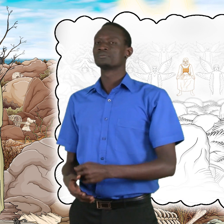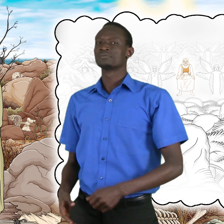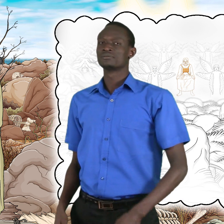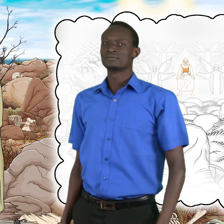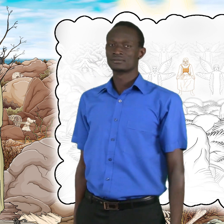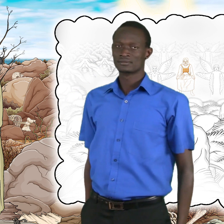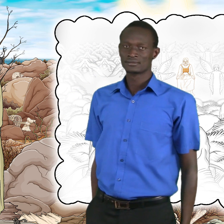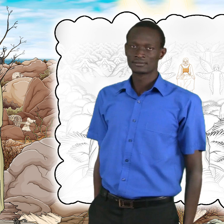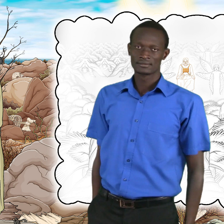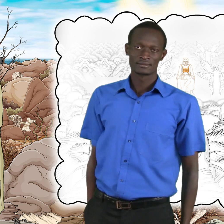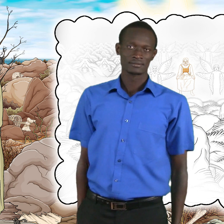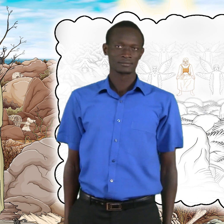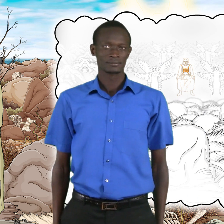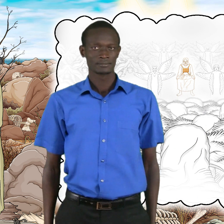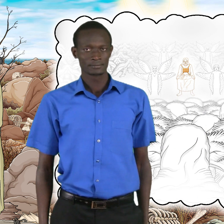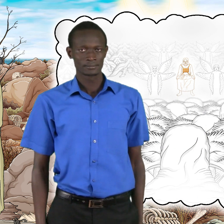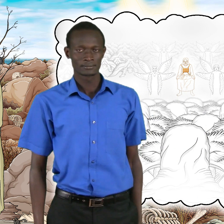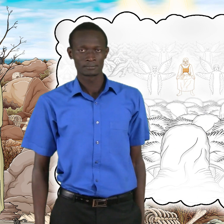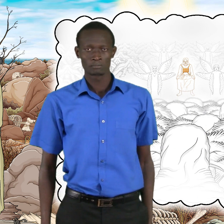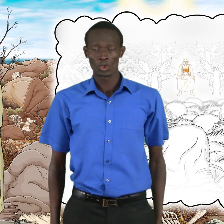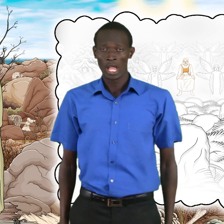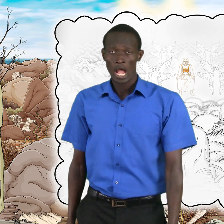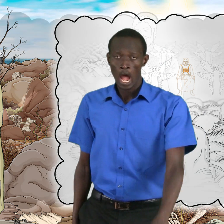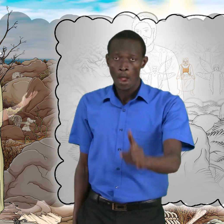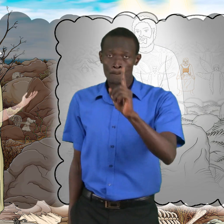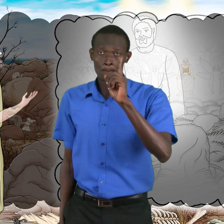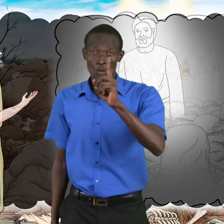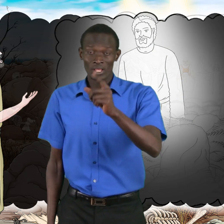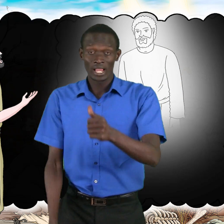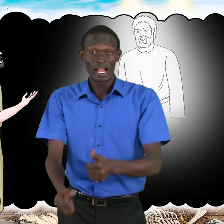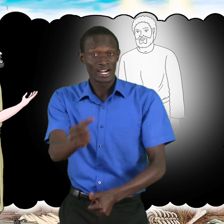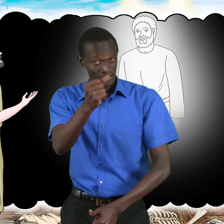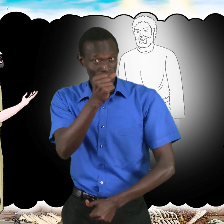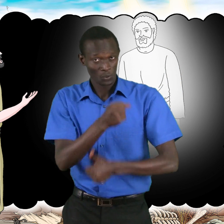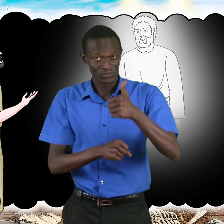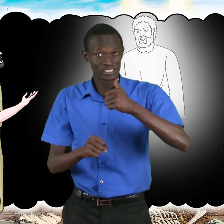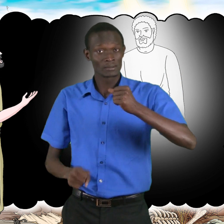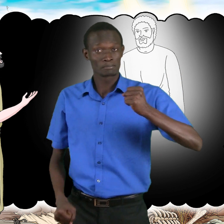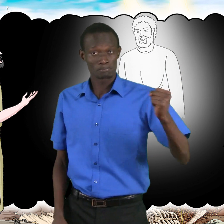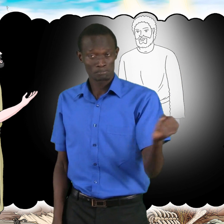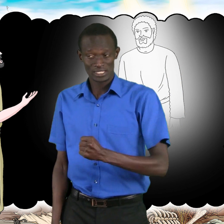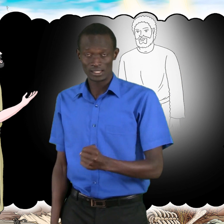Amen.”